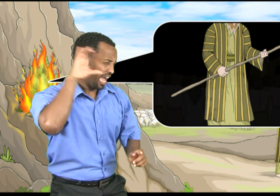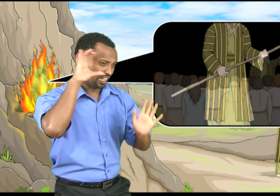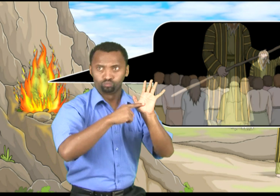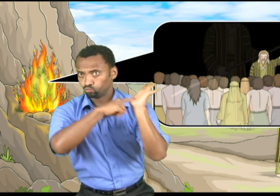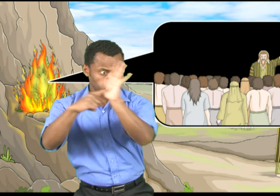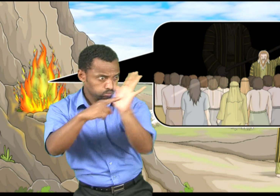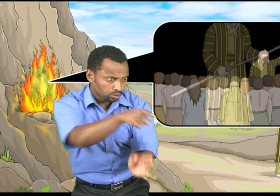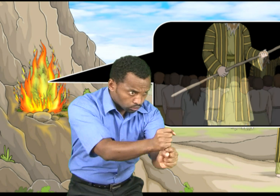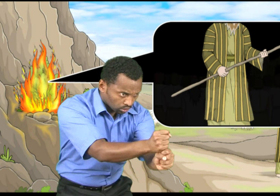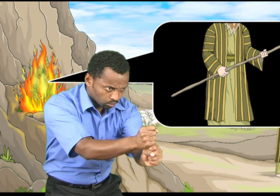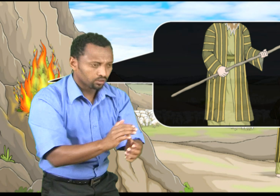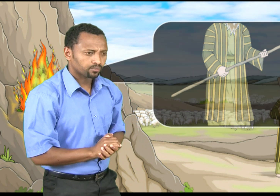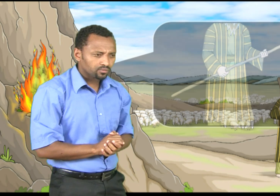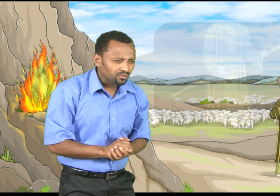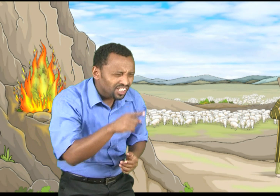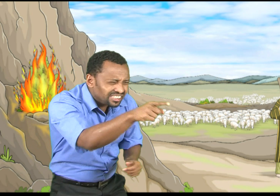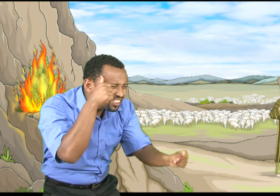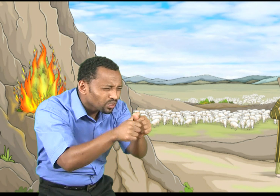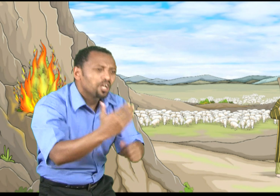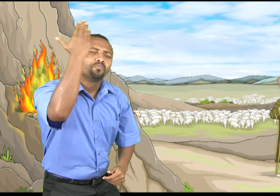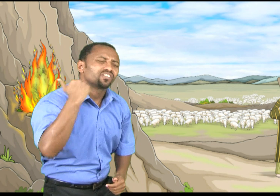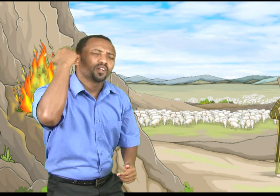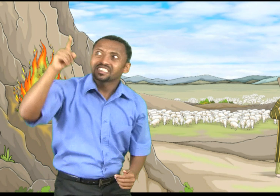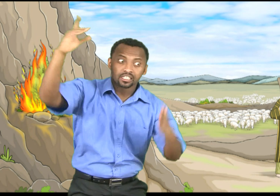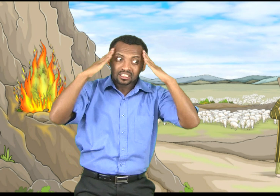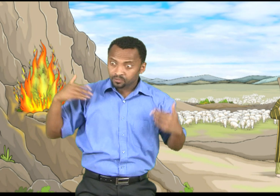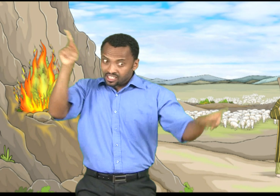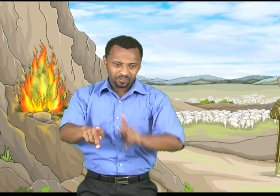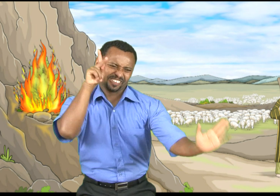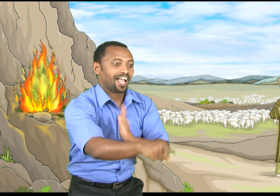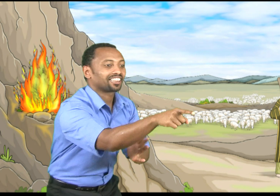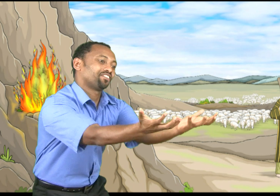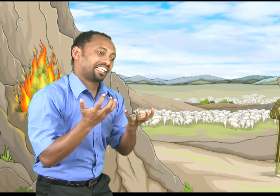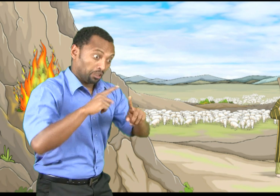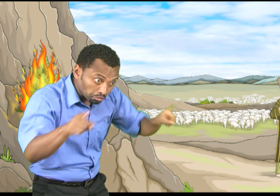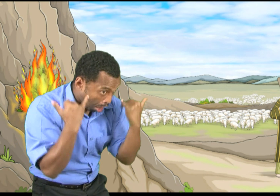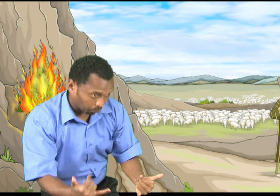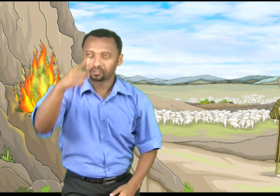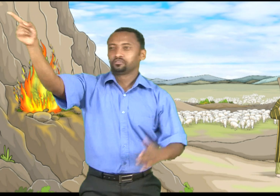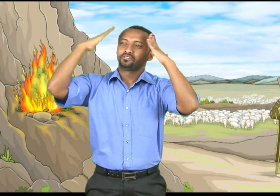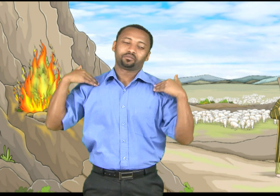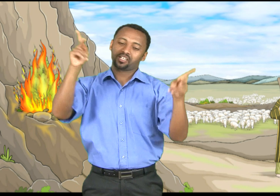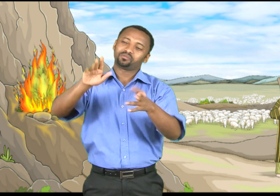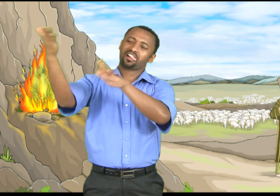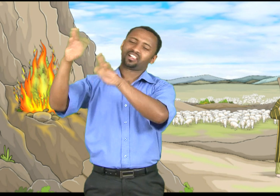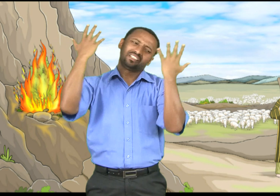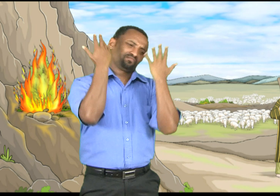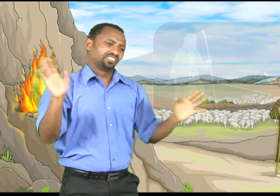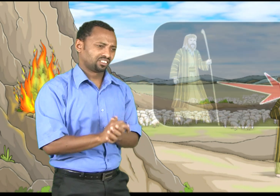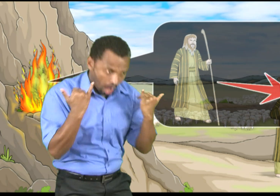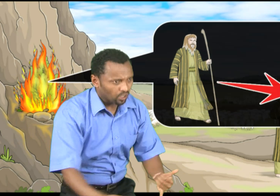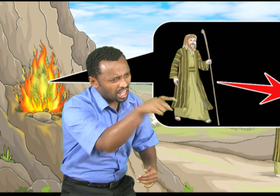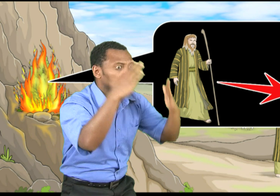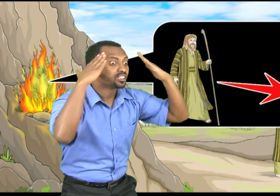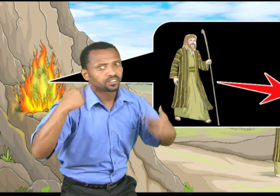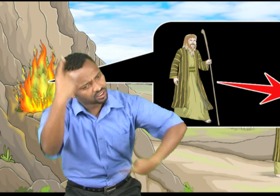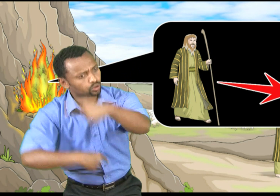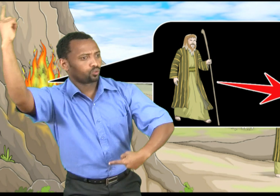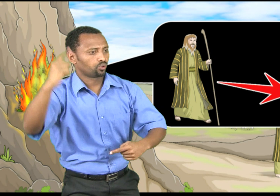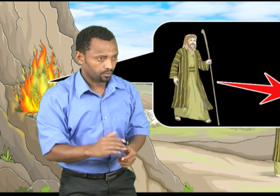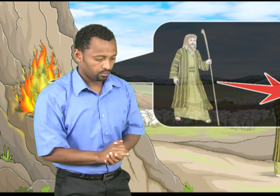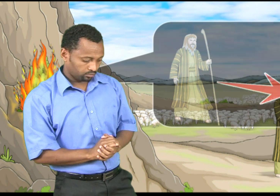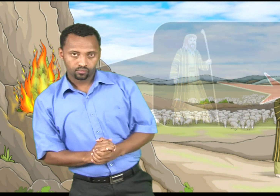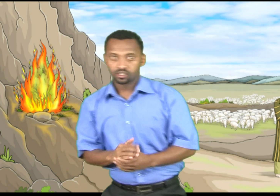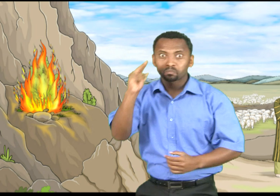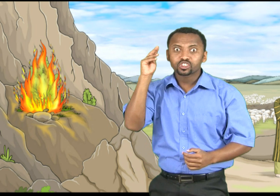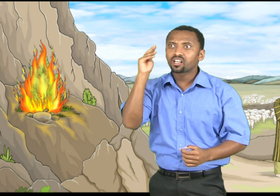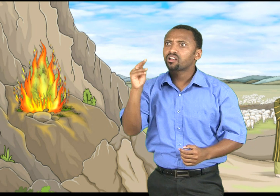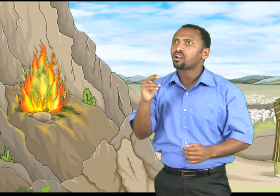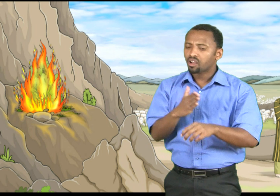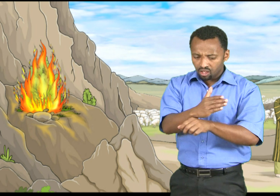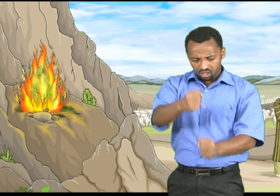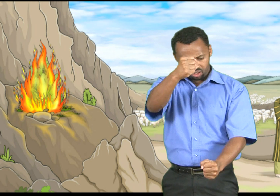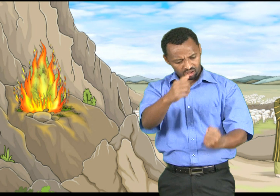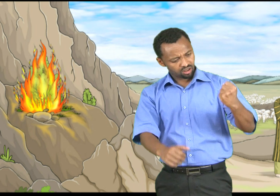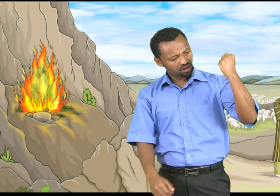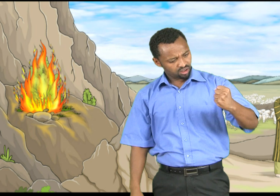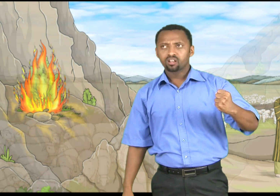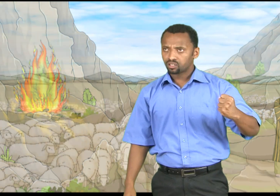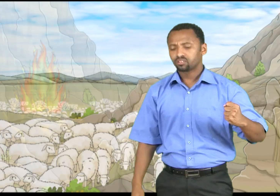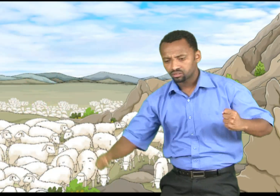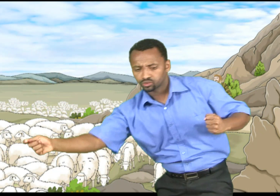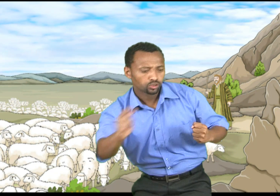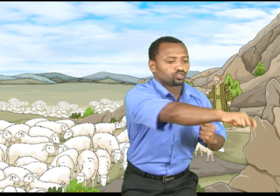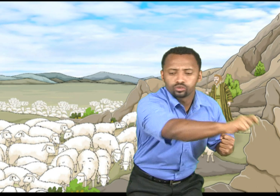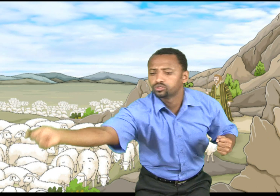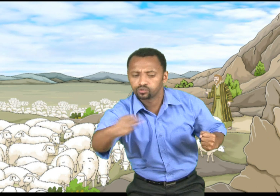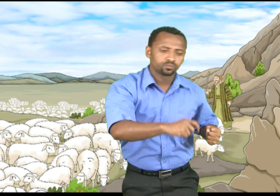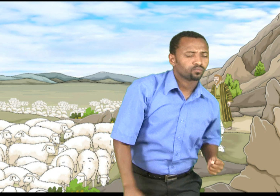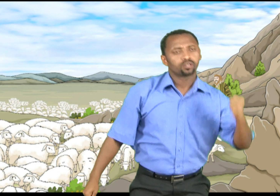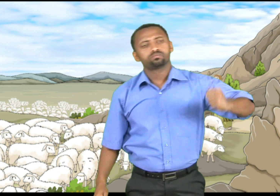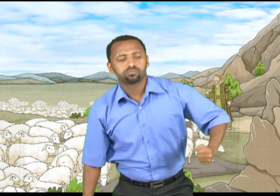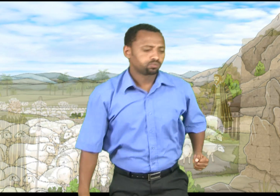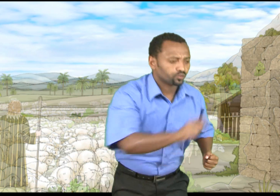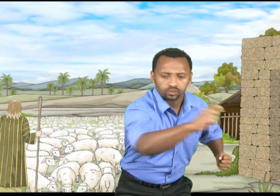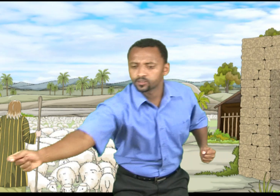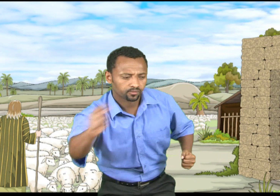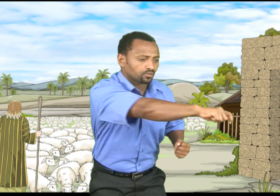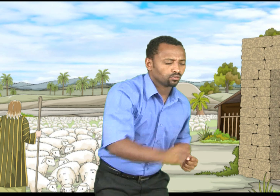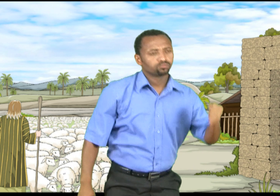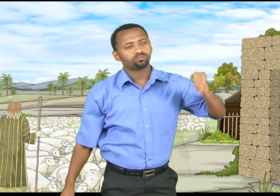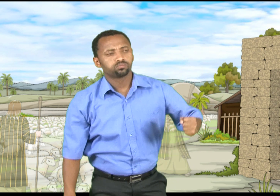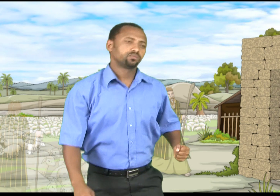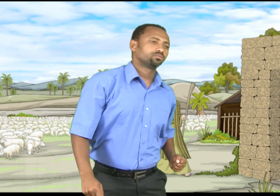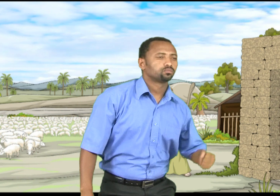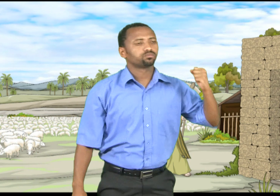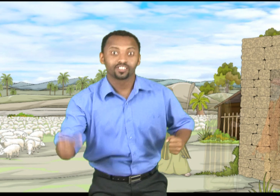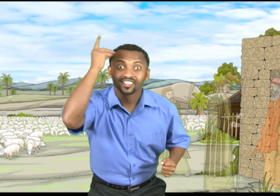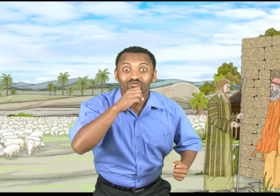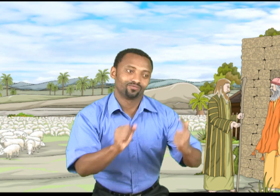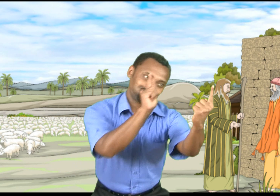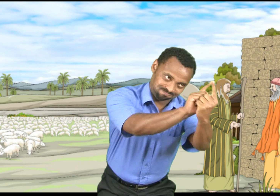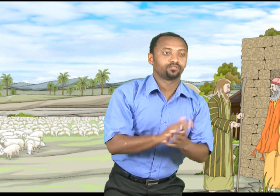Then Moses went back to his father-in-law Jethro and said to him, “Please let me return to my brothers in Egypt to see if they are still alive.”